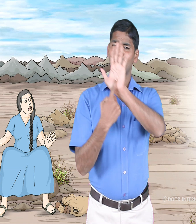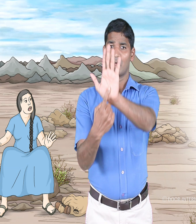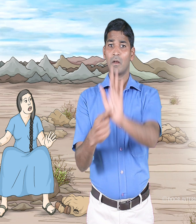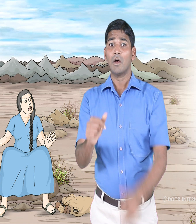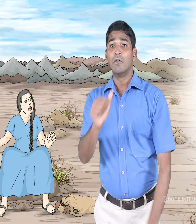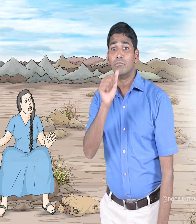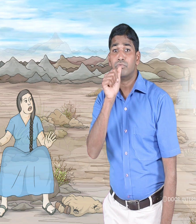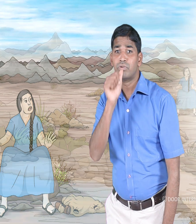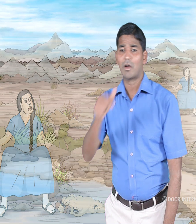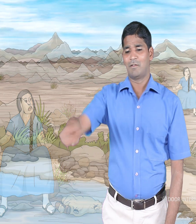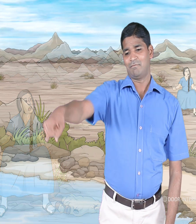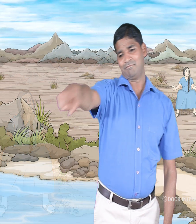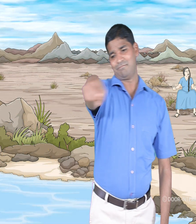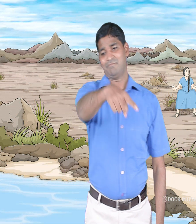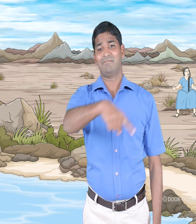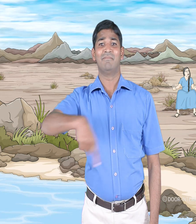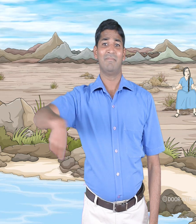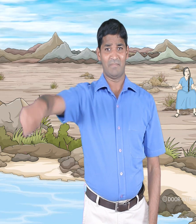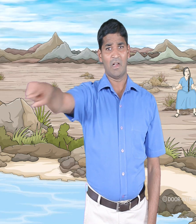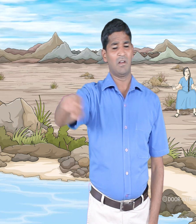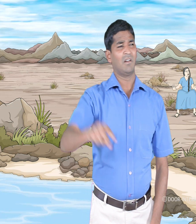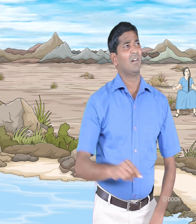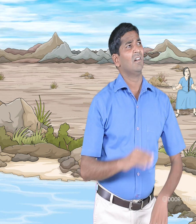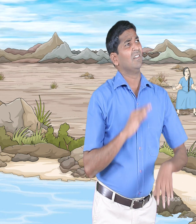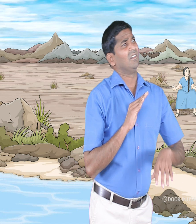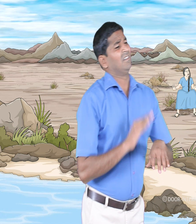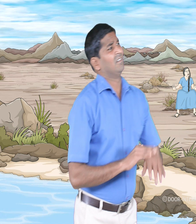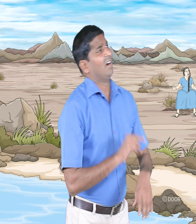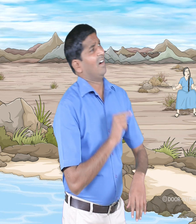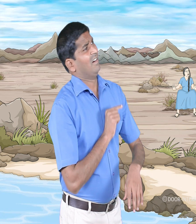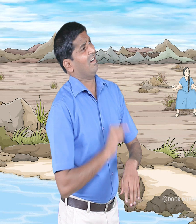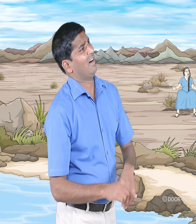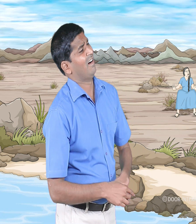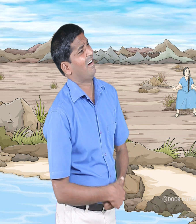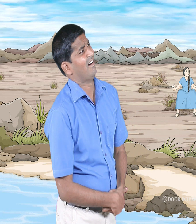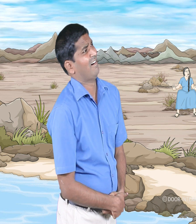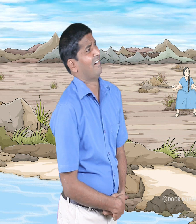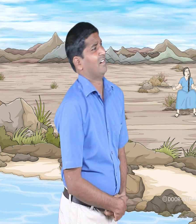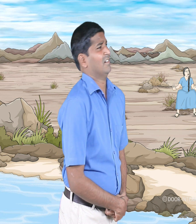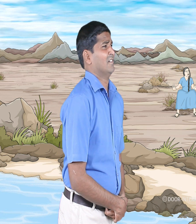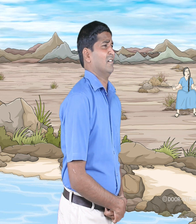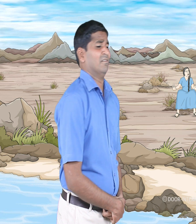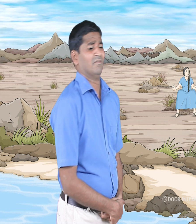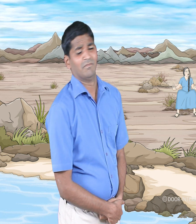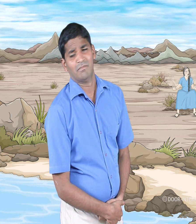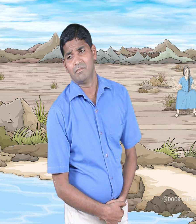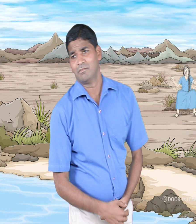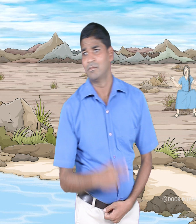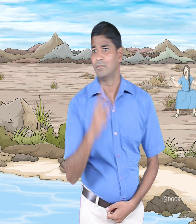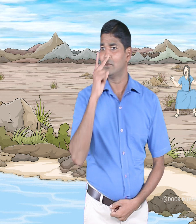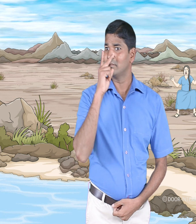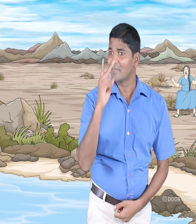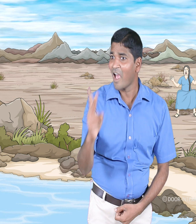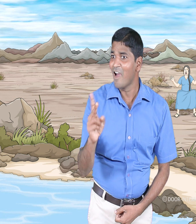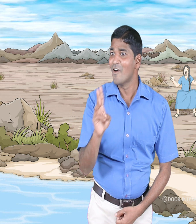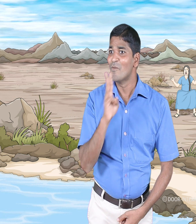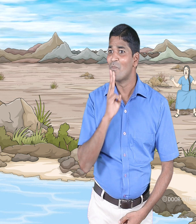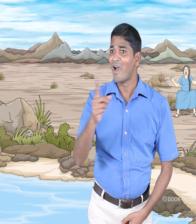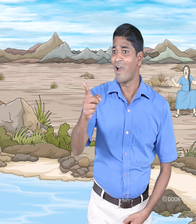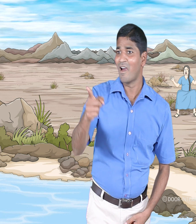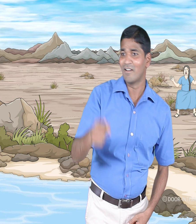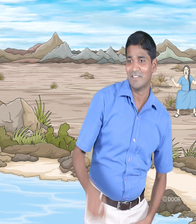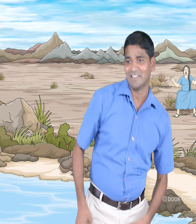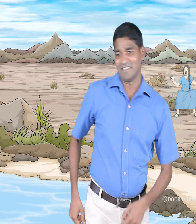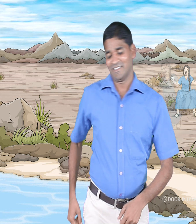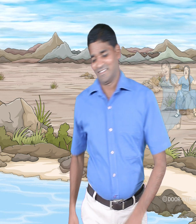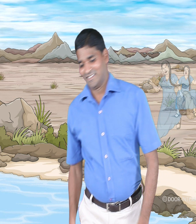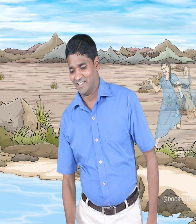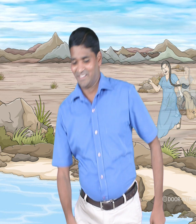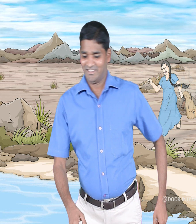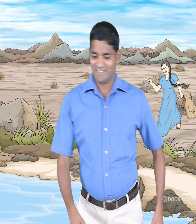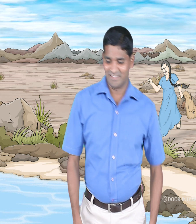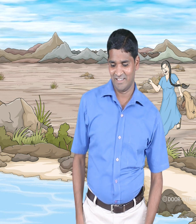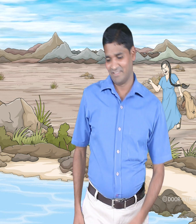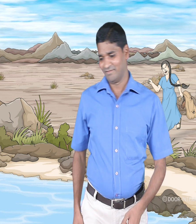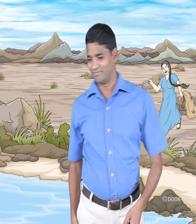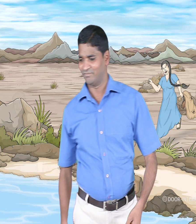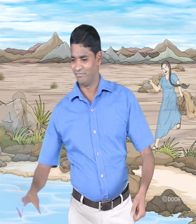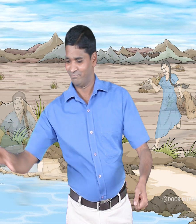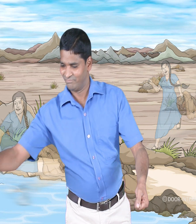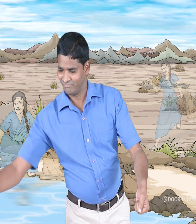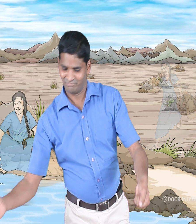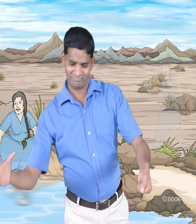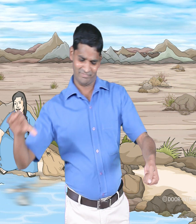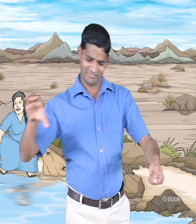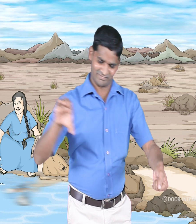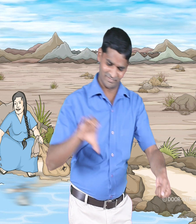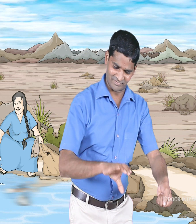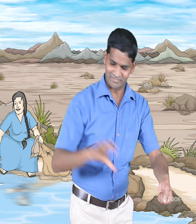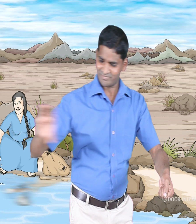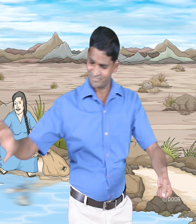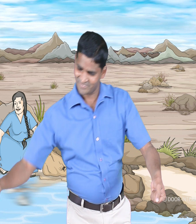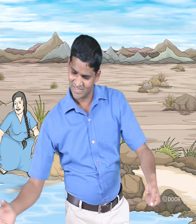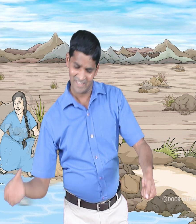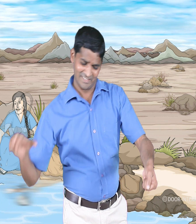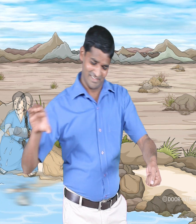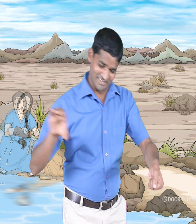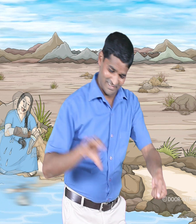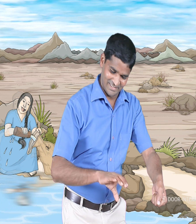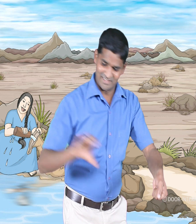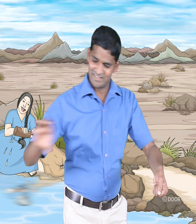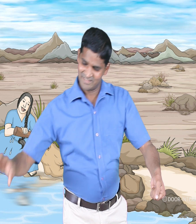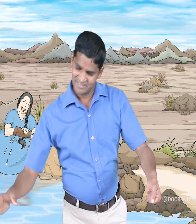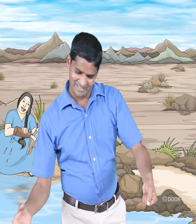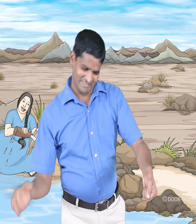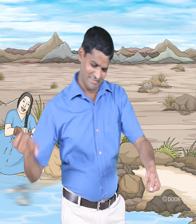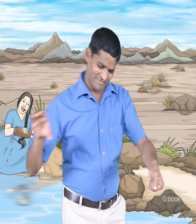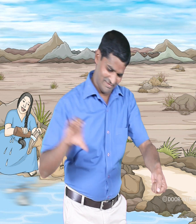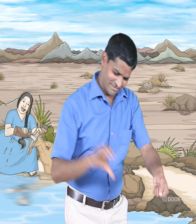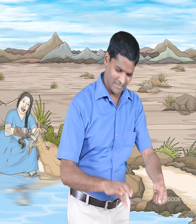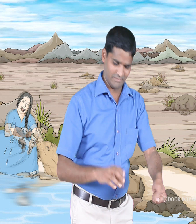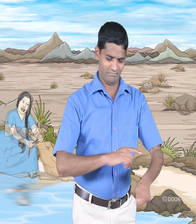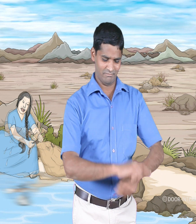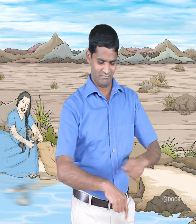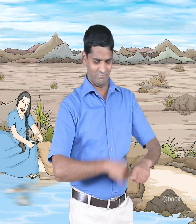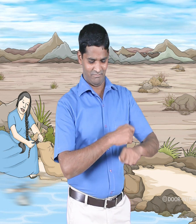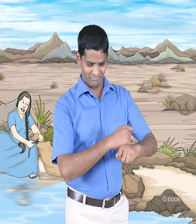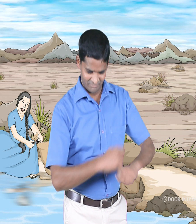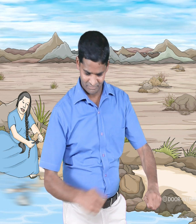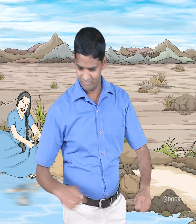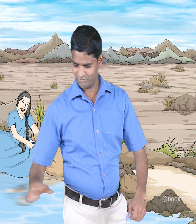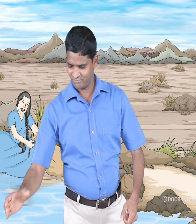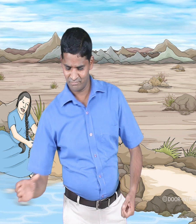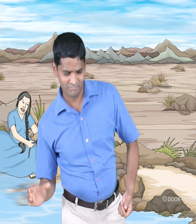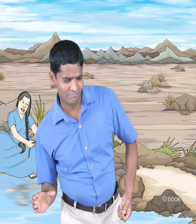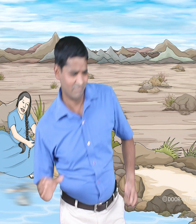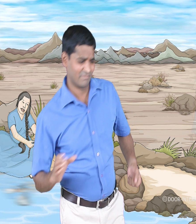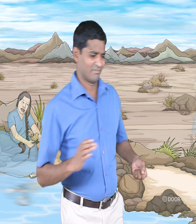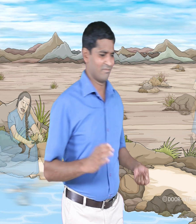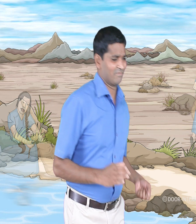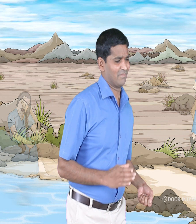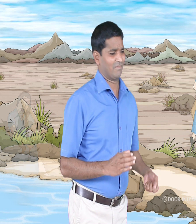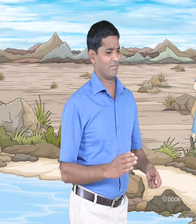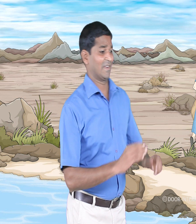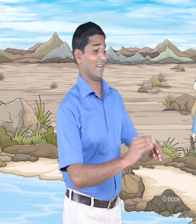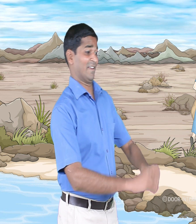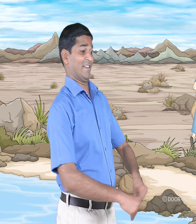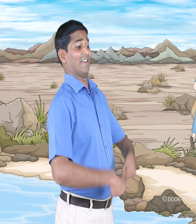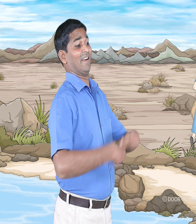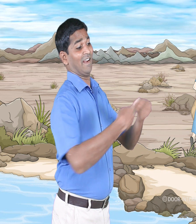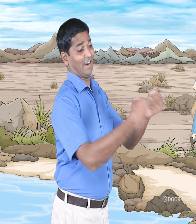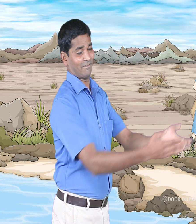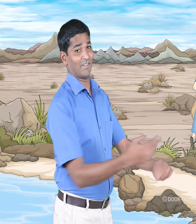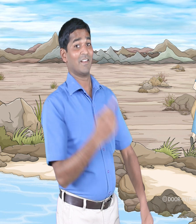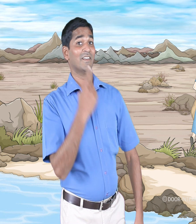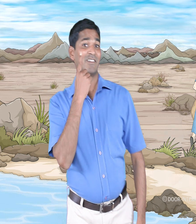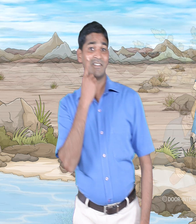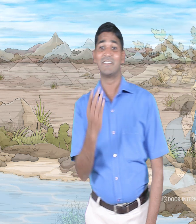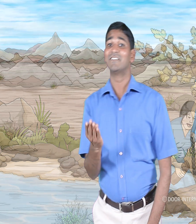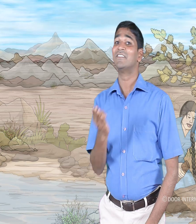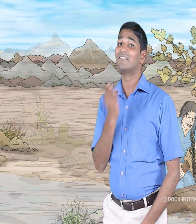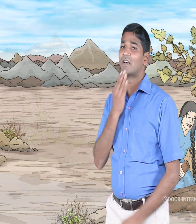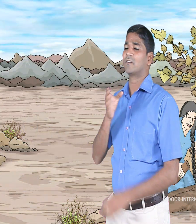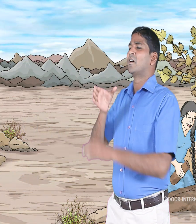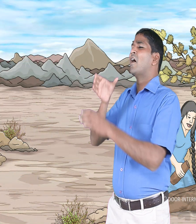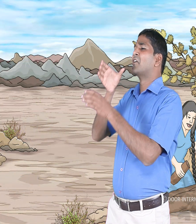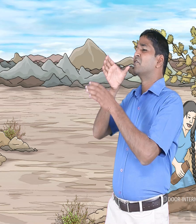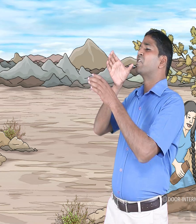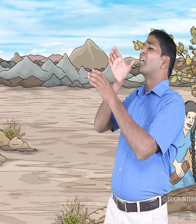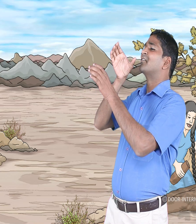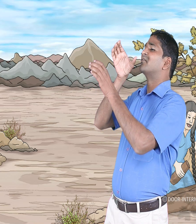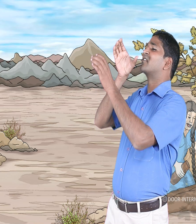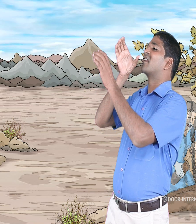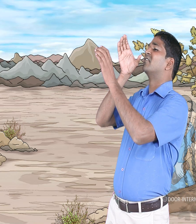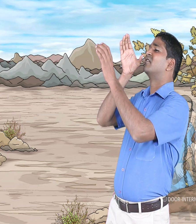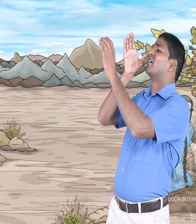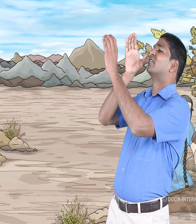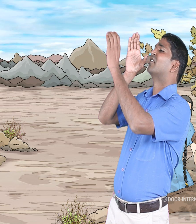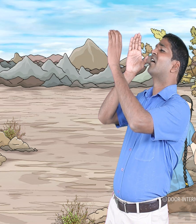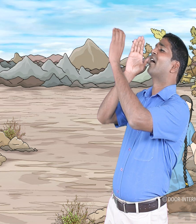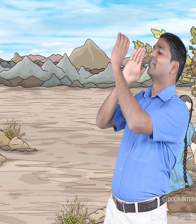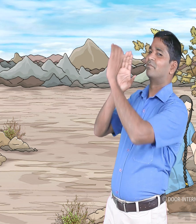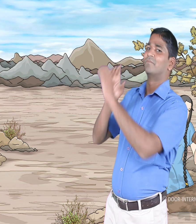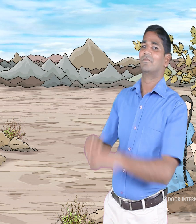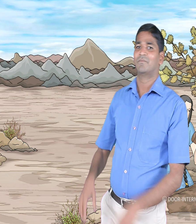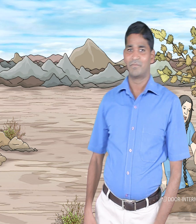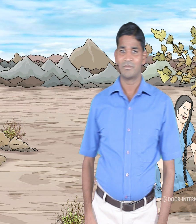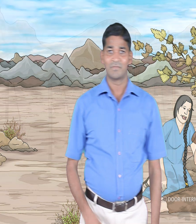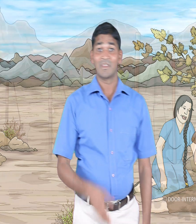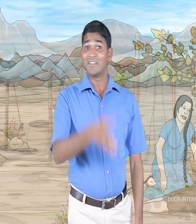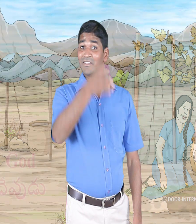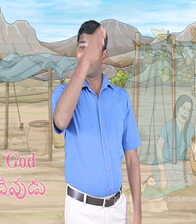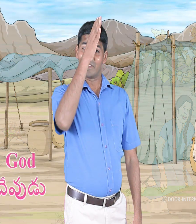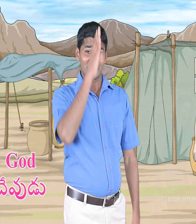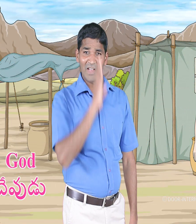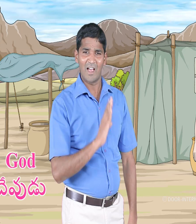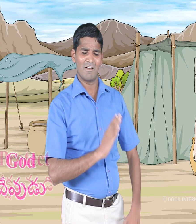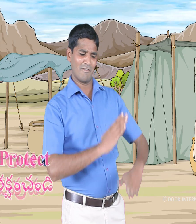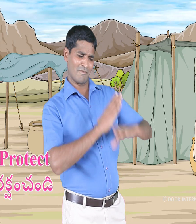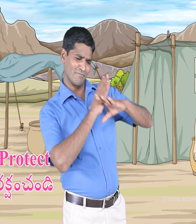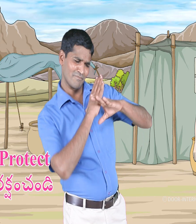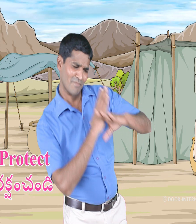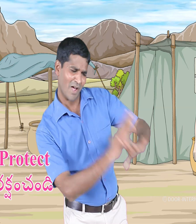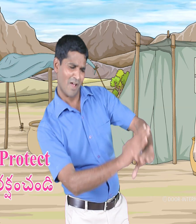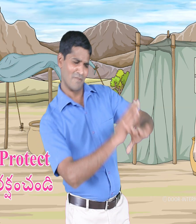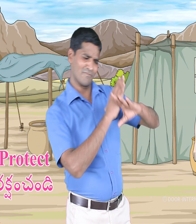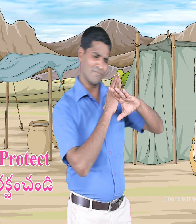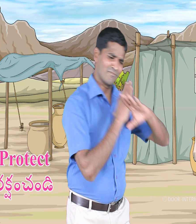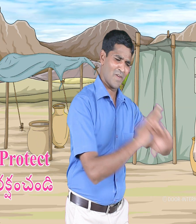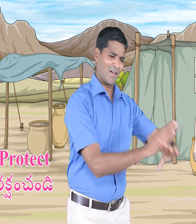Then God opened her eyes, and she saw a well of water. So she went and filled the skin with water and gave the boy a drink.